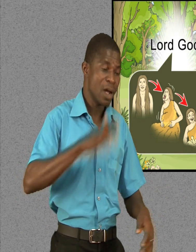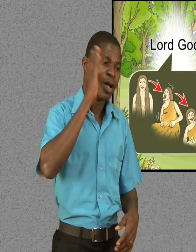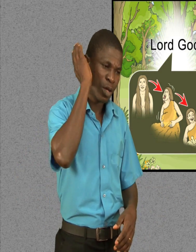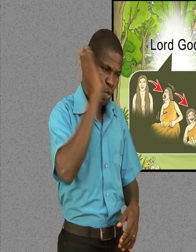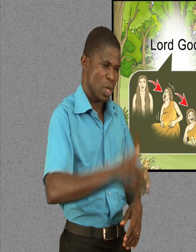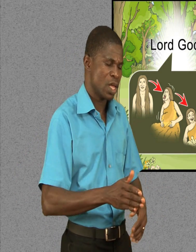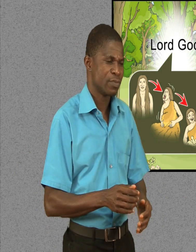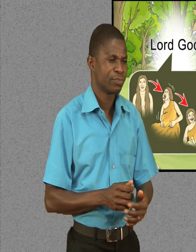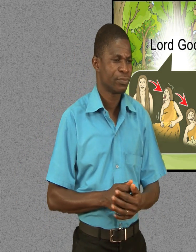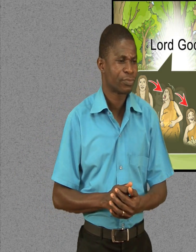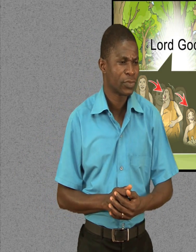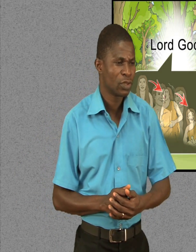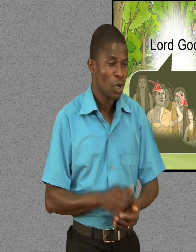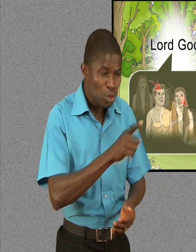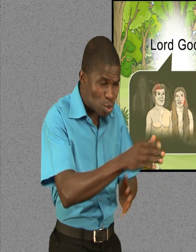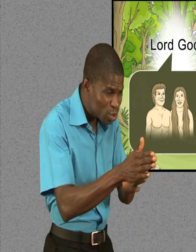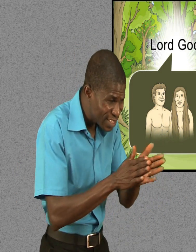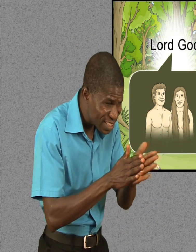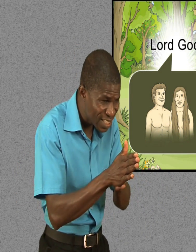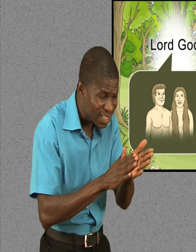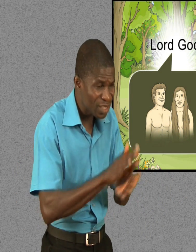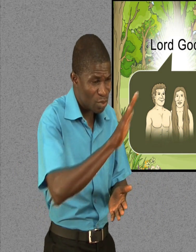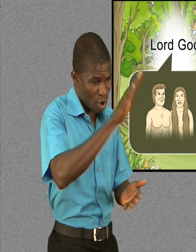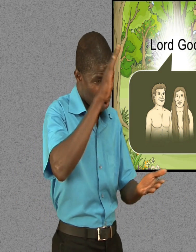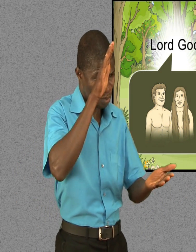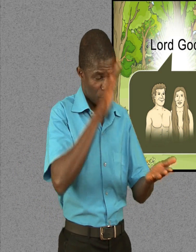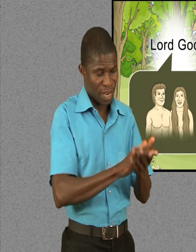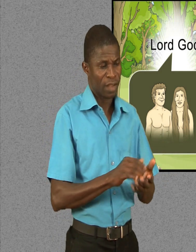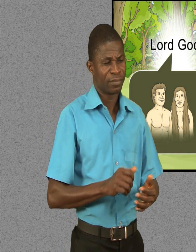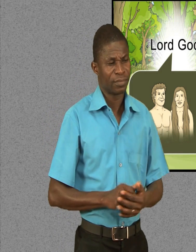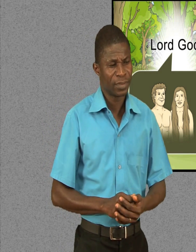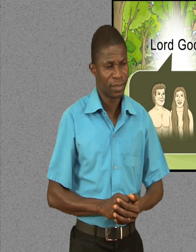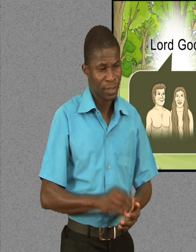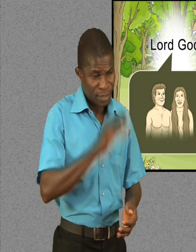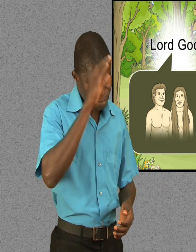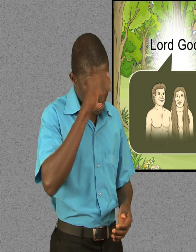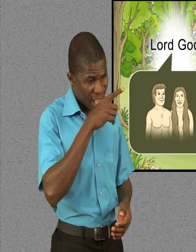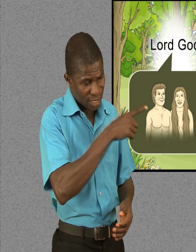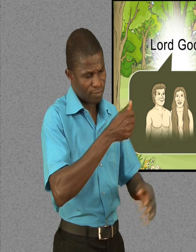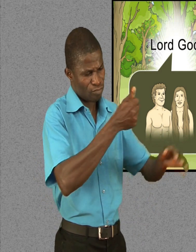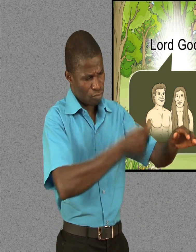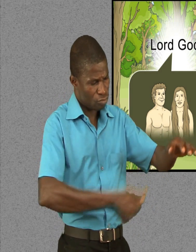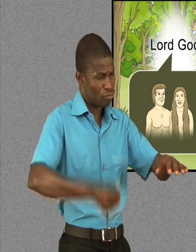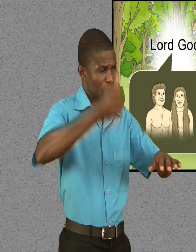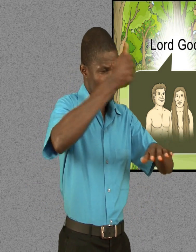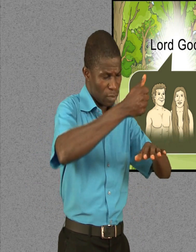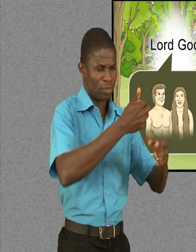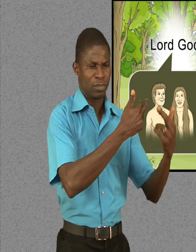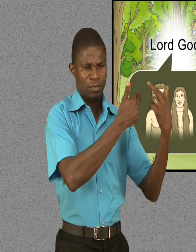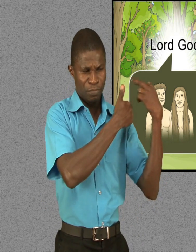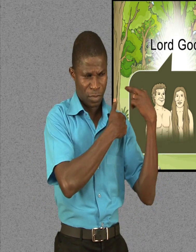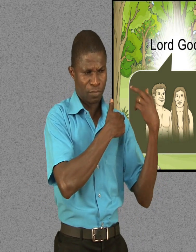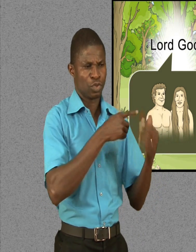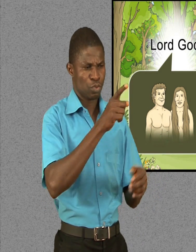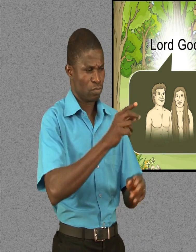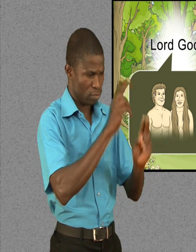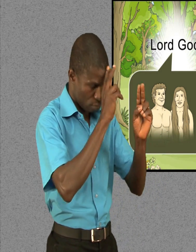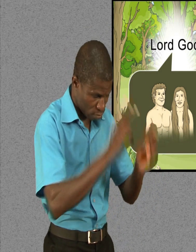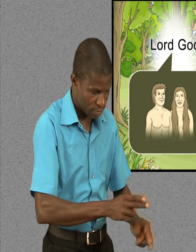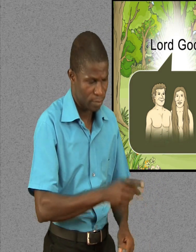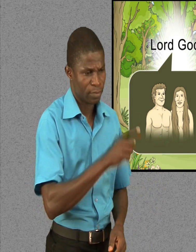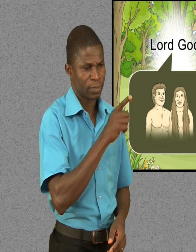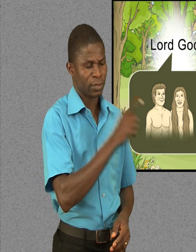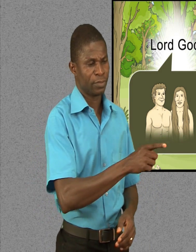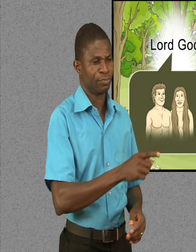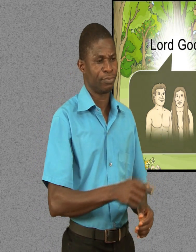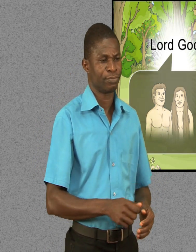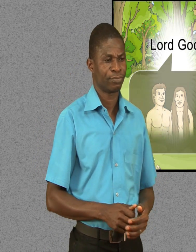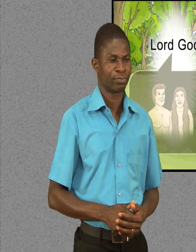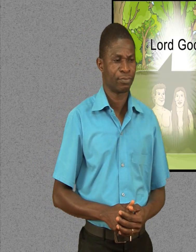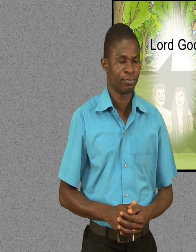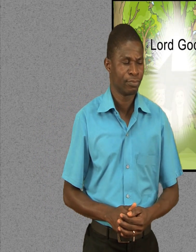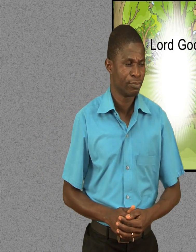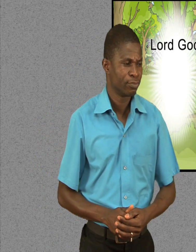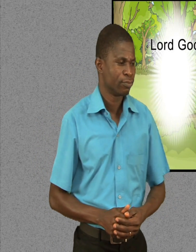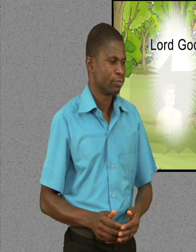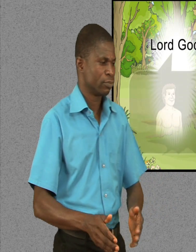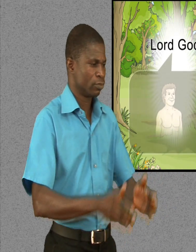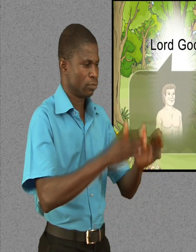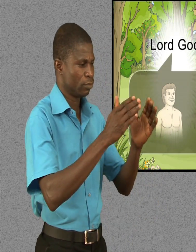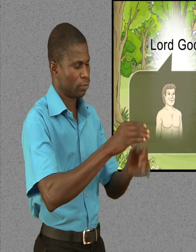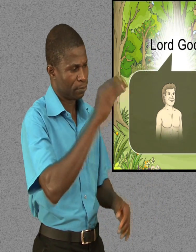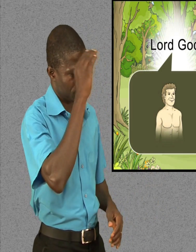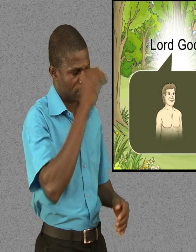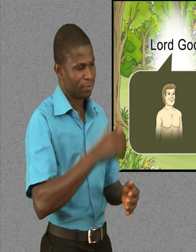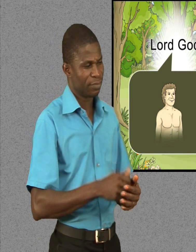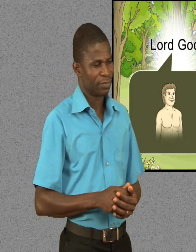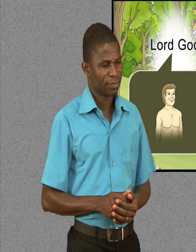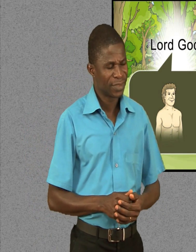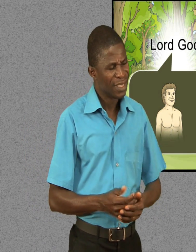Your desire will be for your husband, and he will rule over you.”